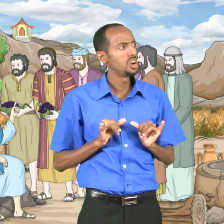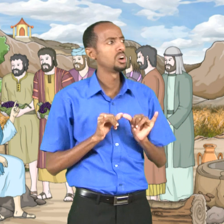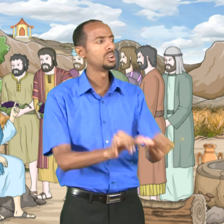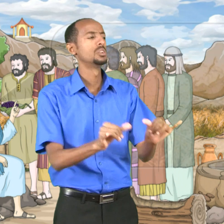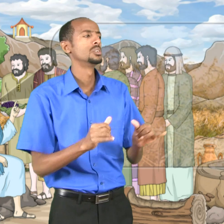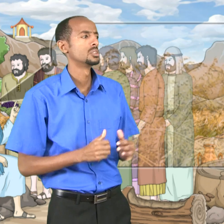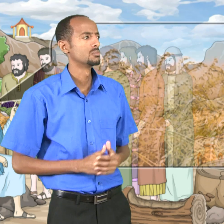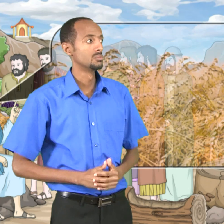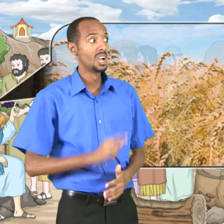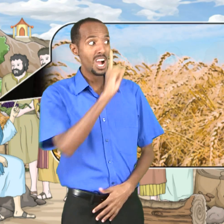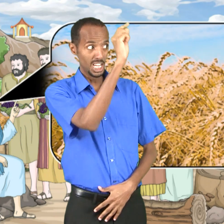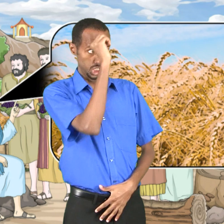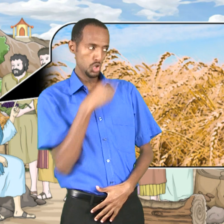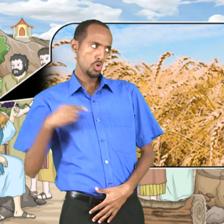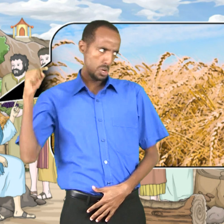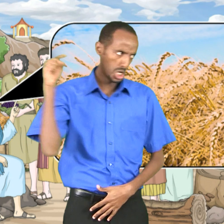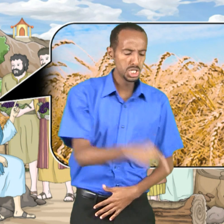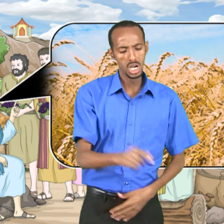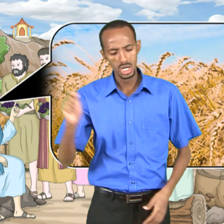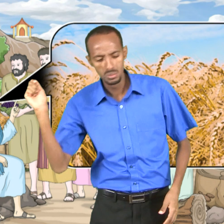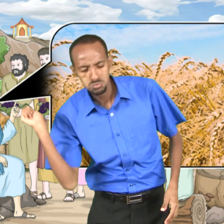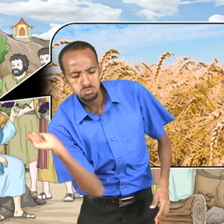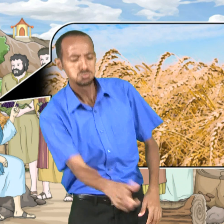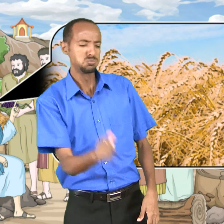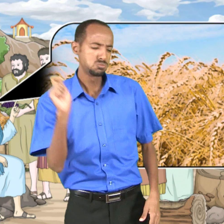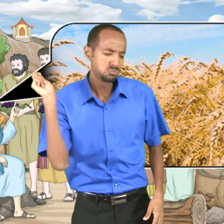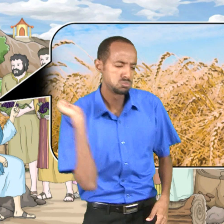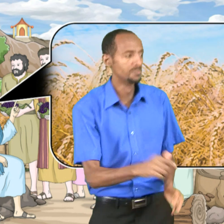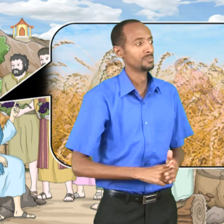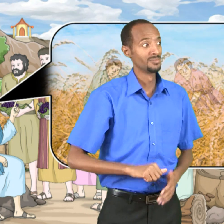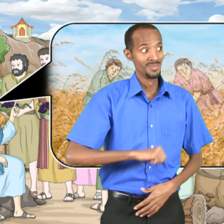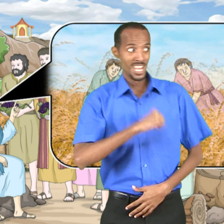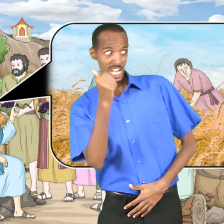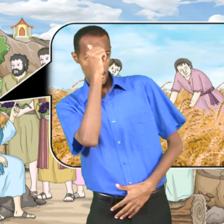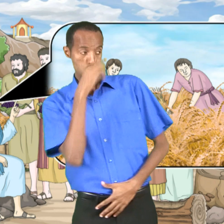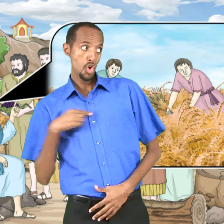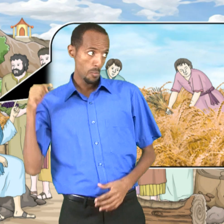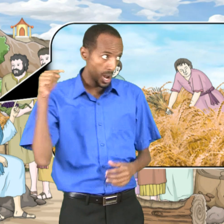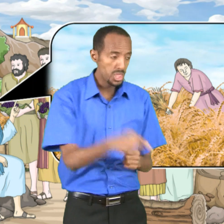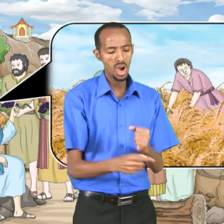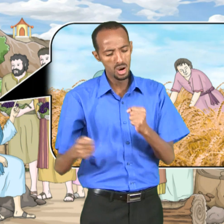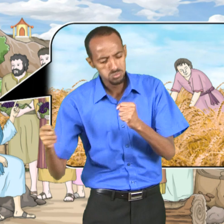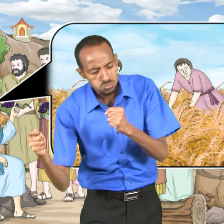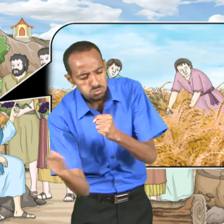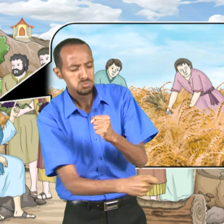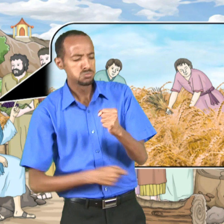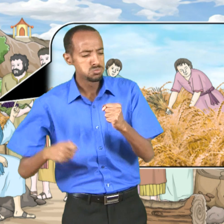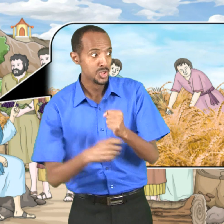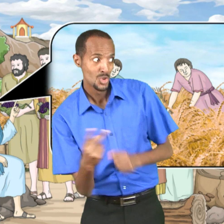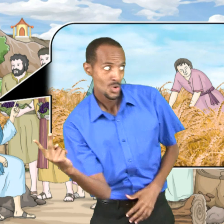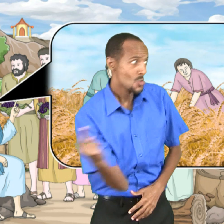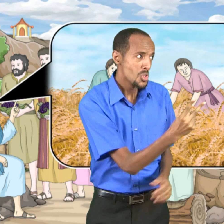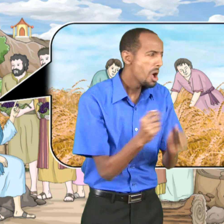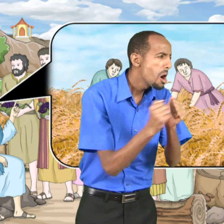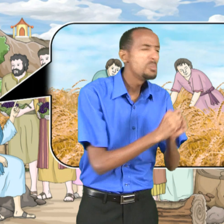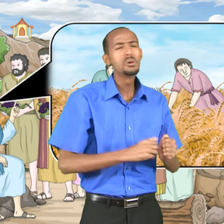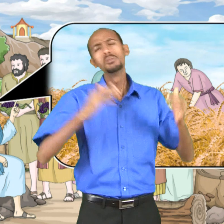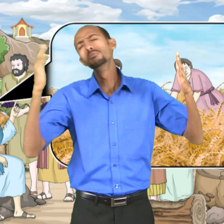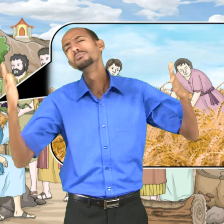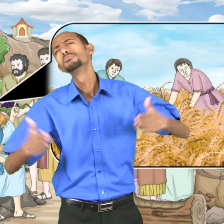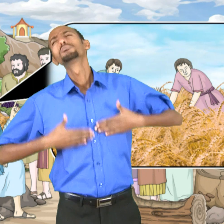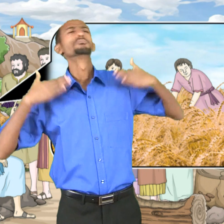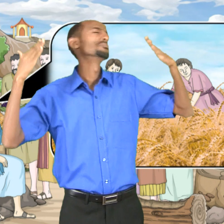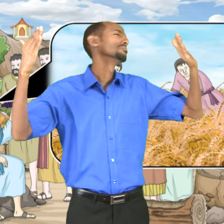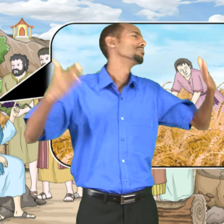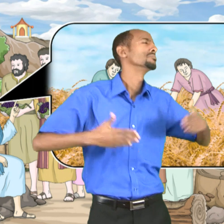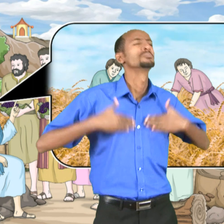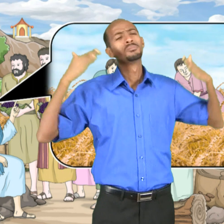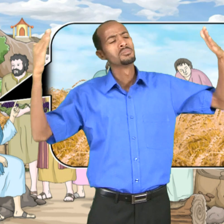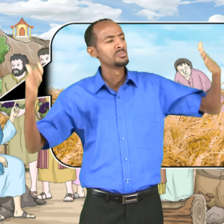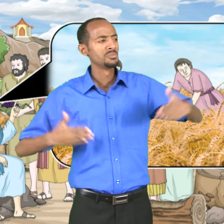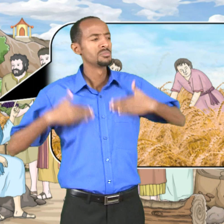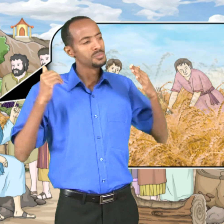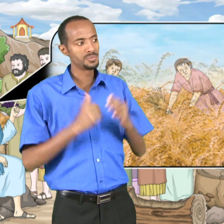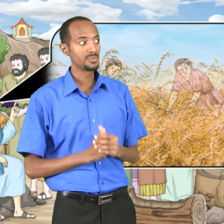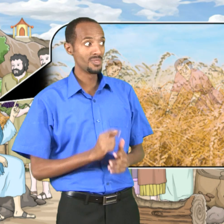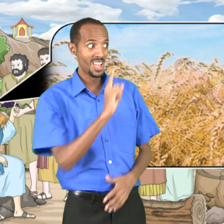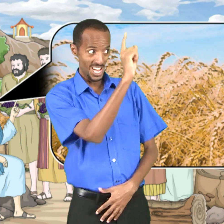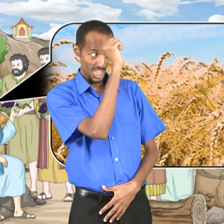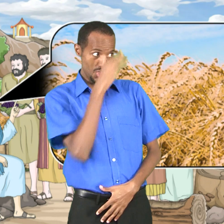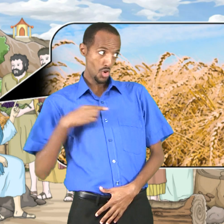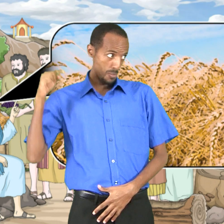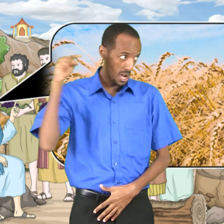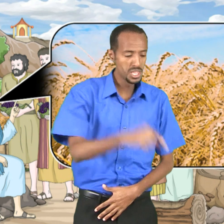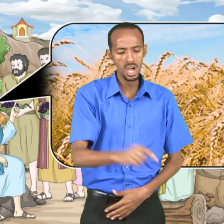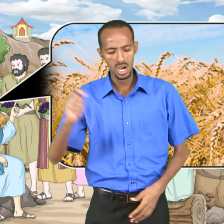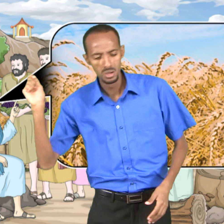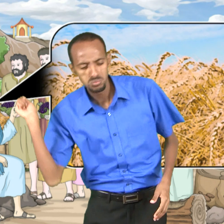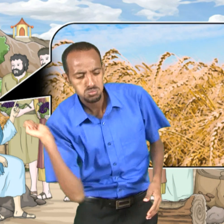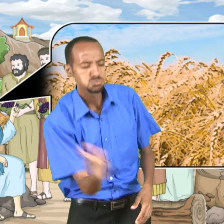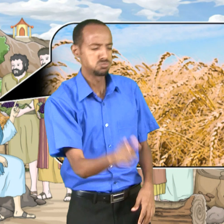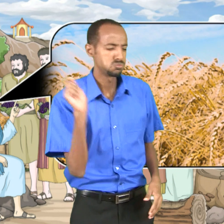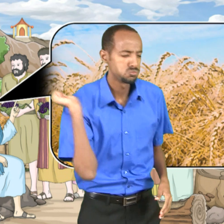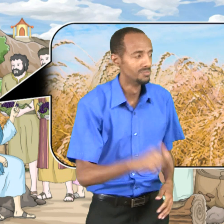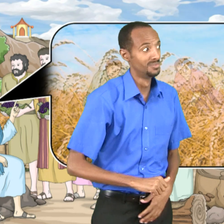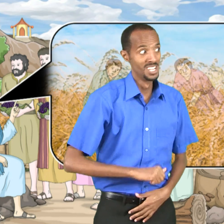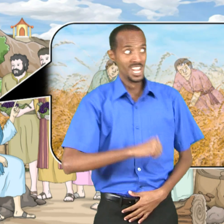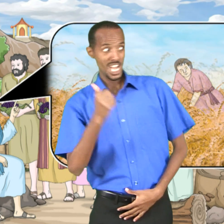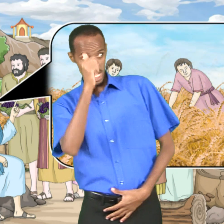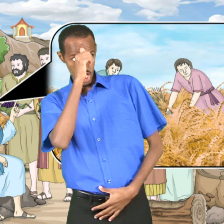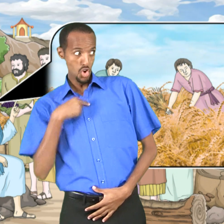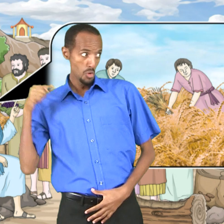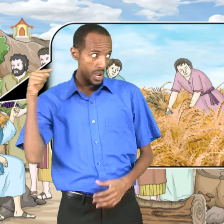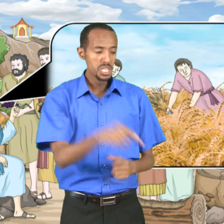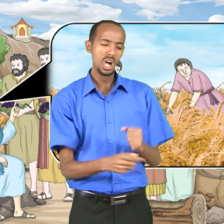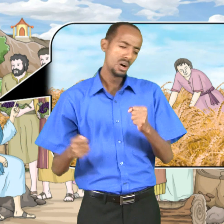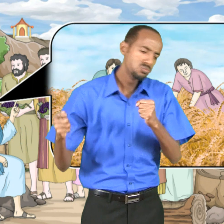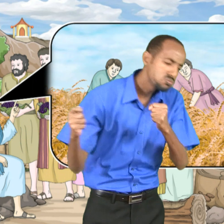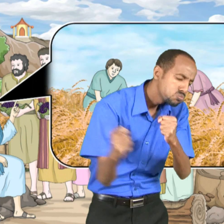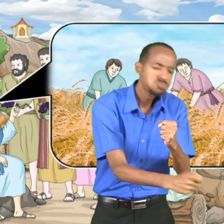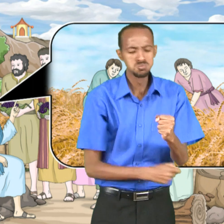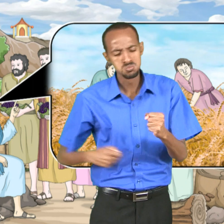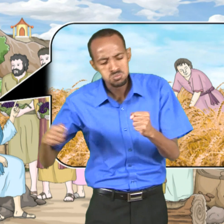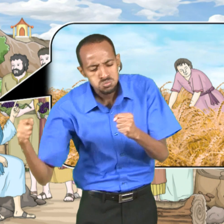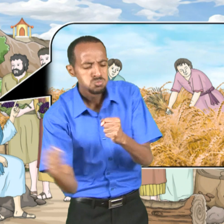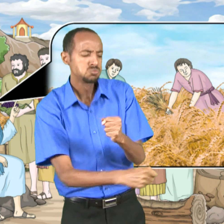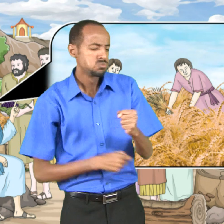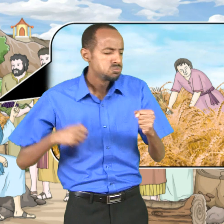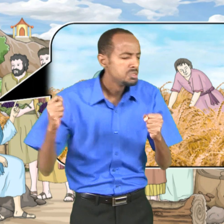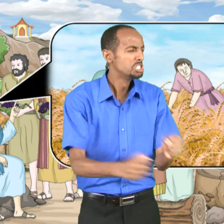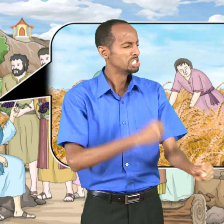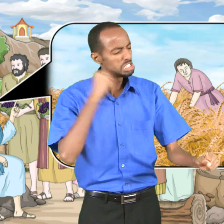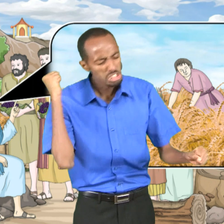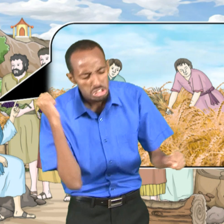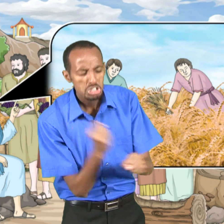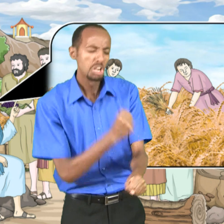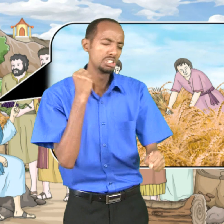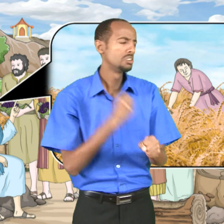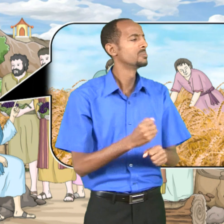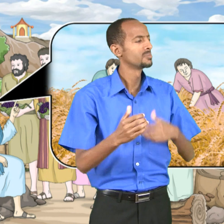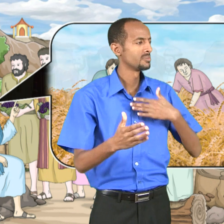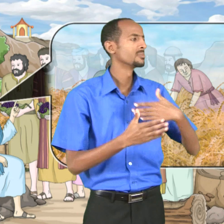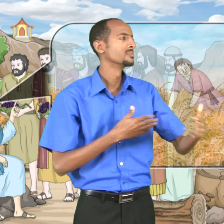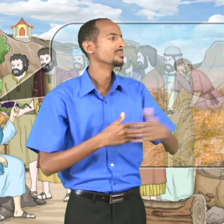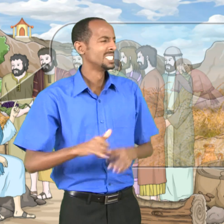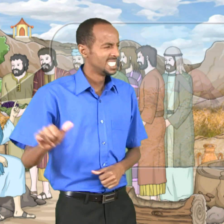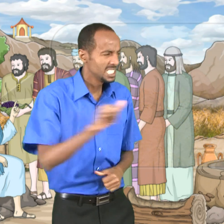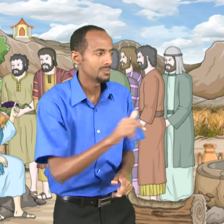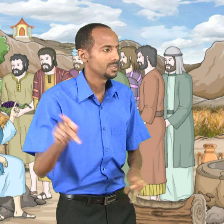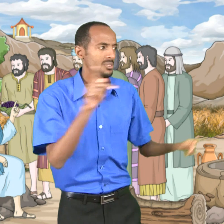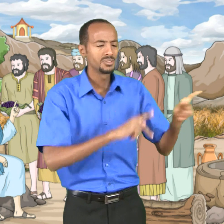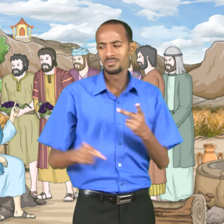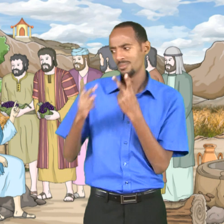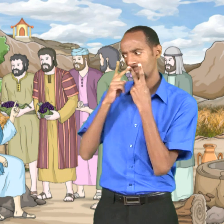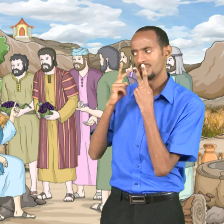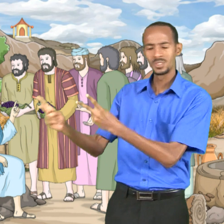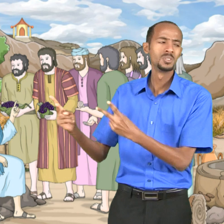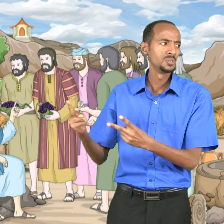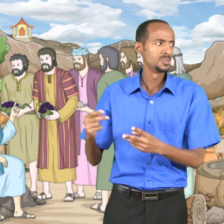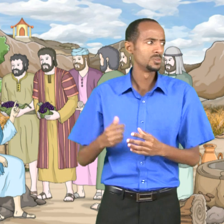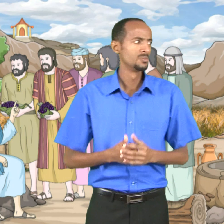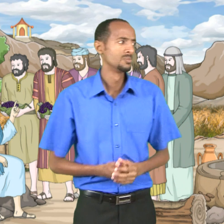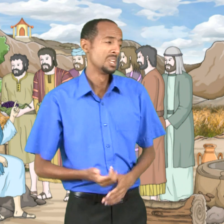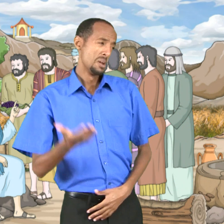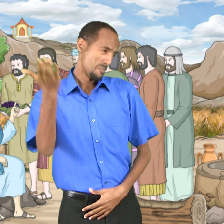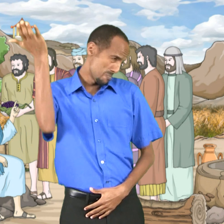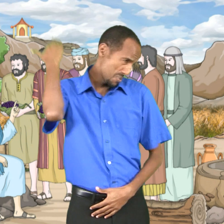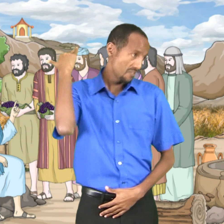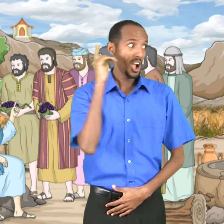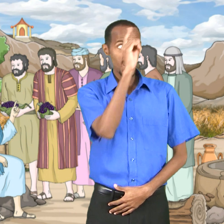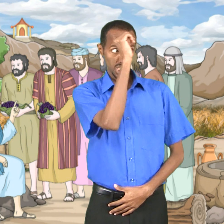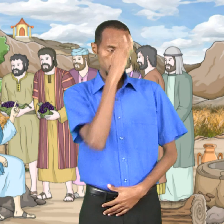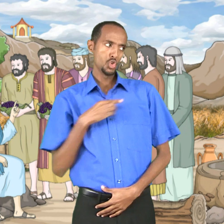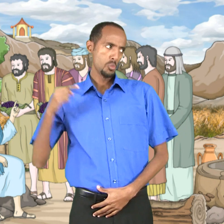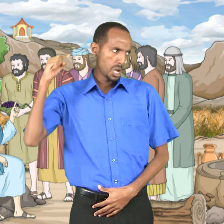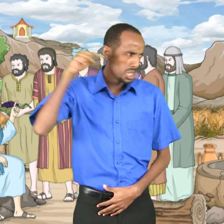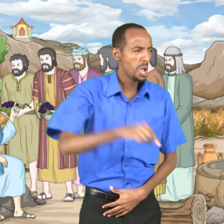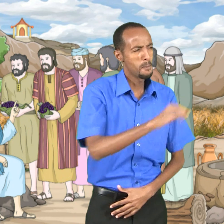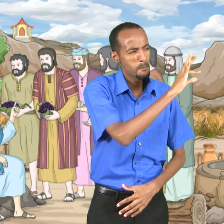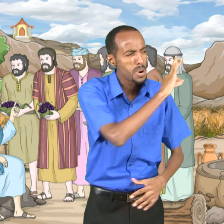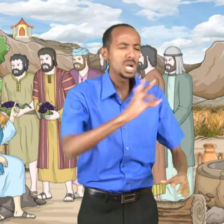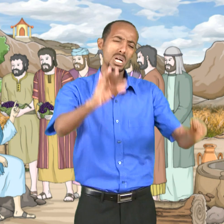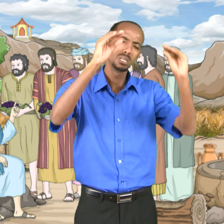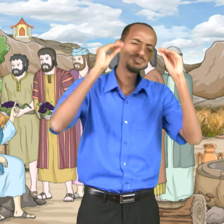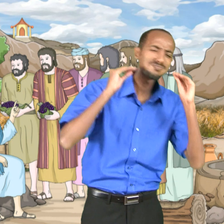Already the reaper draws his wages and gathers a crop for eternal life, so that the sower and the reaper may rejoice together.